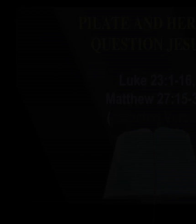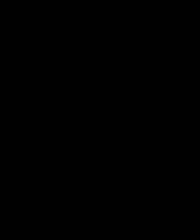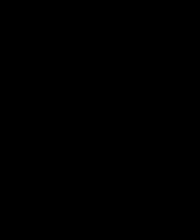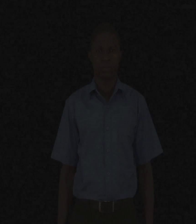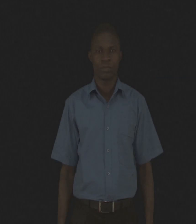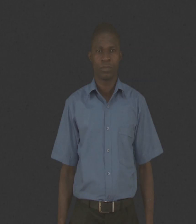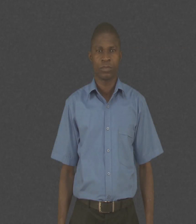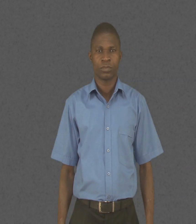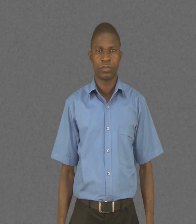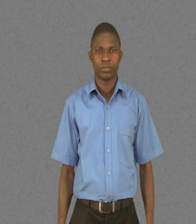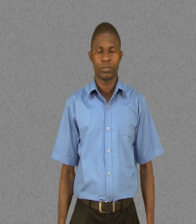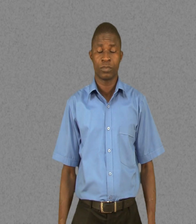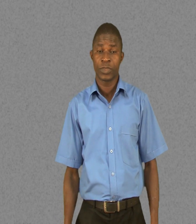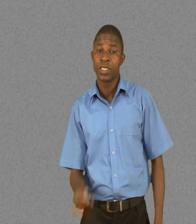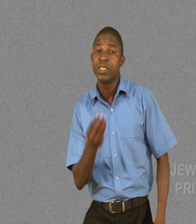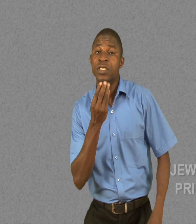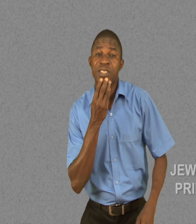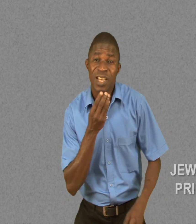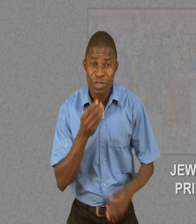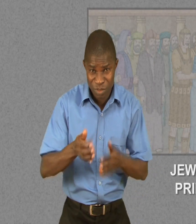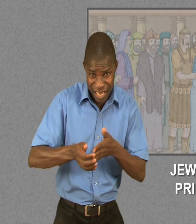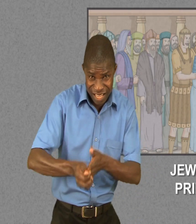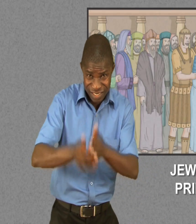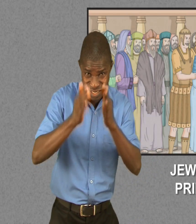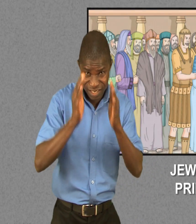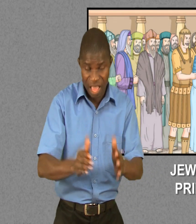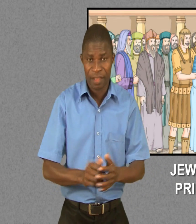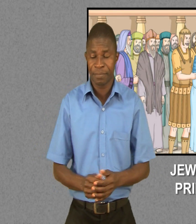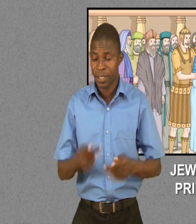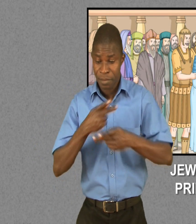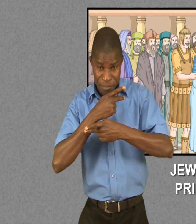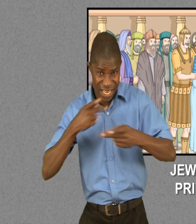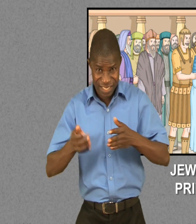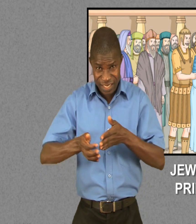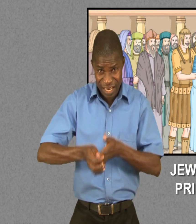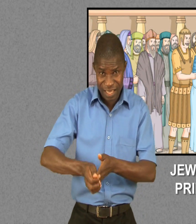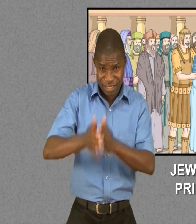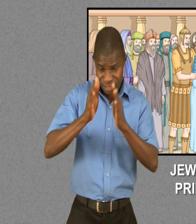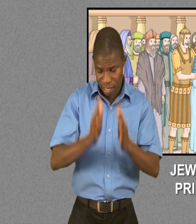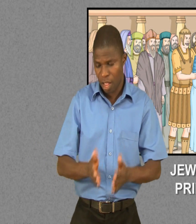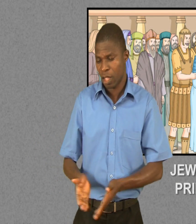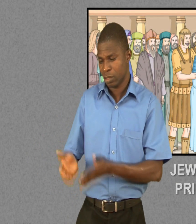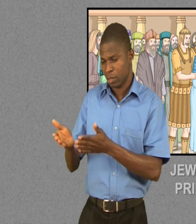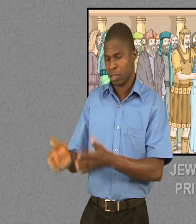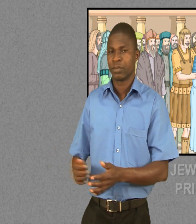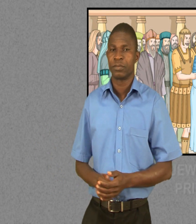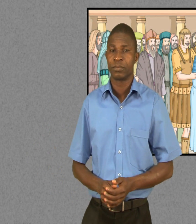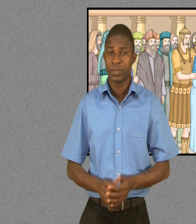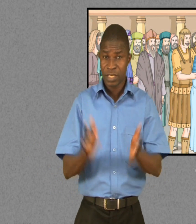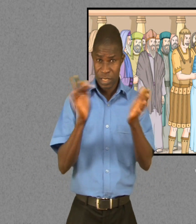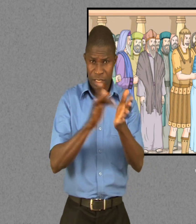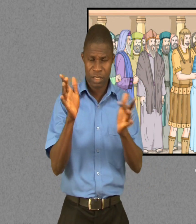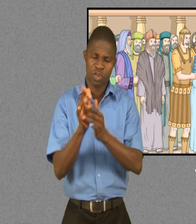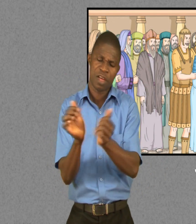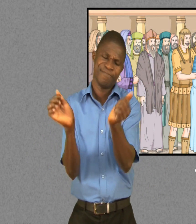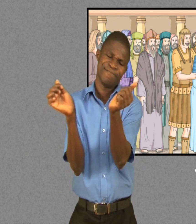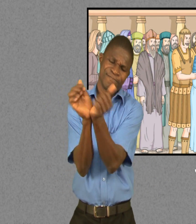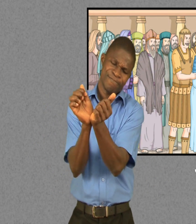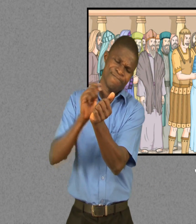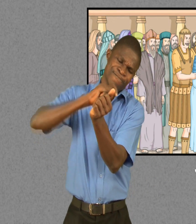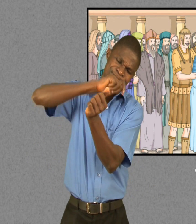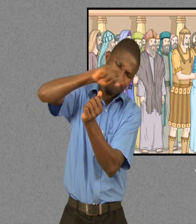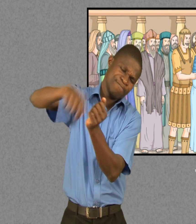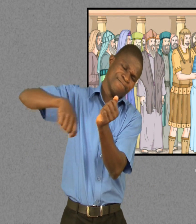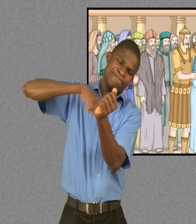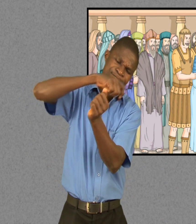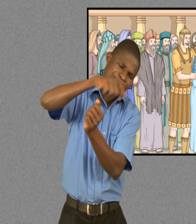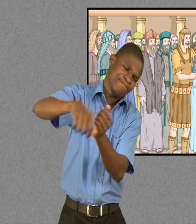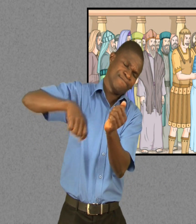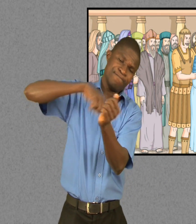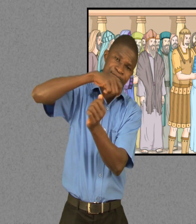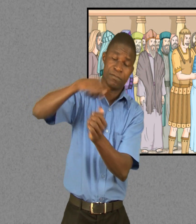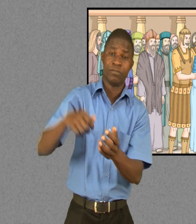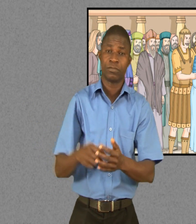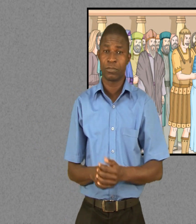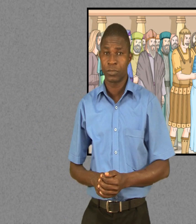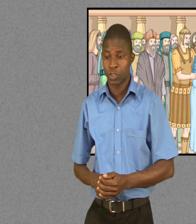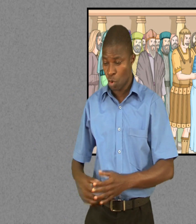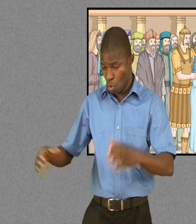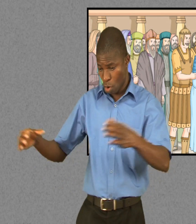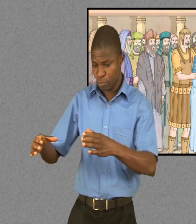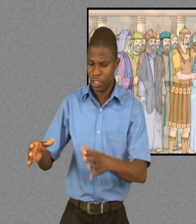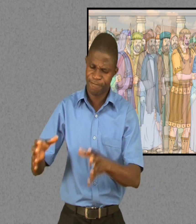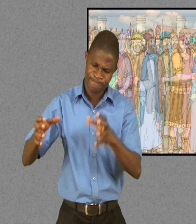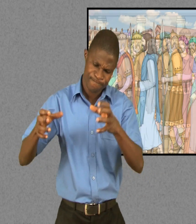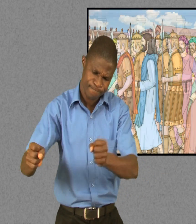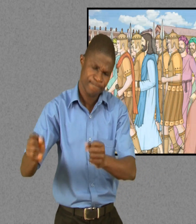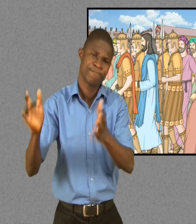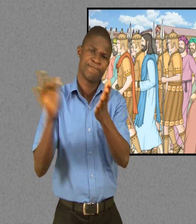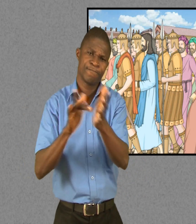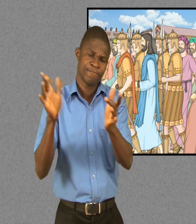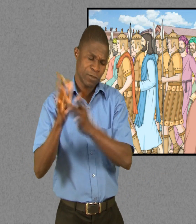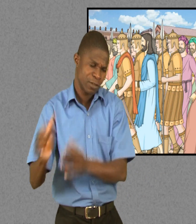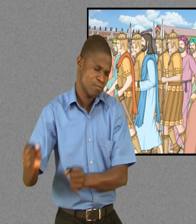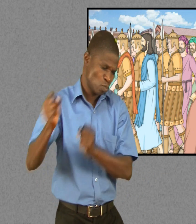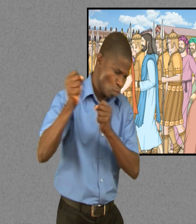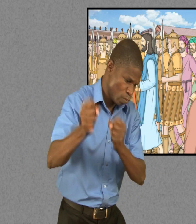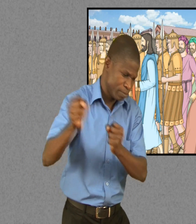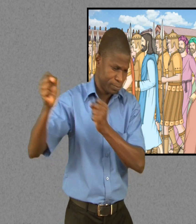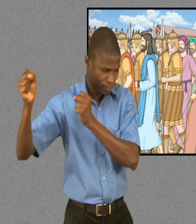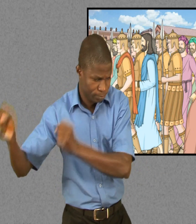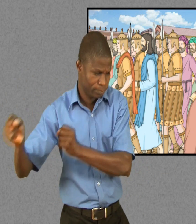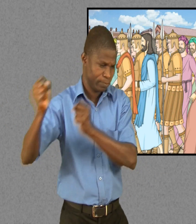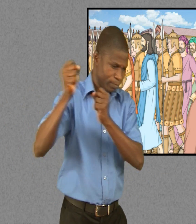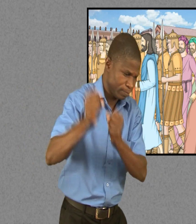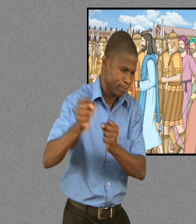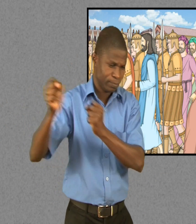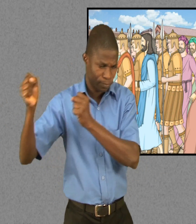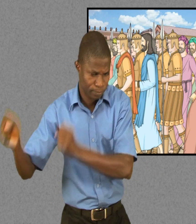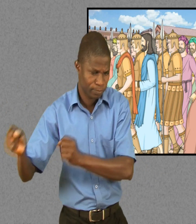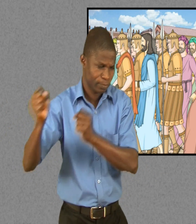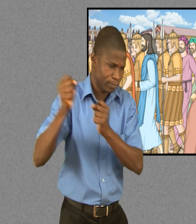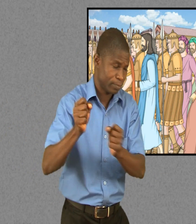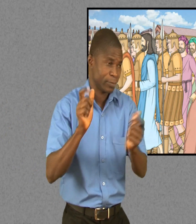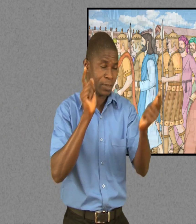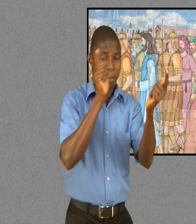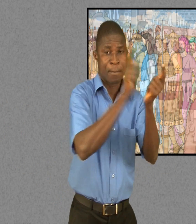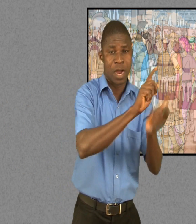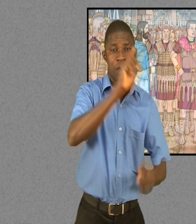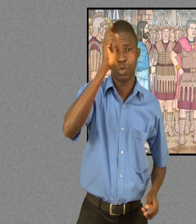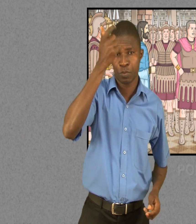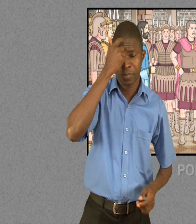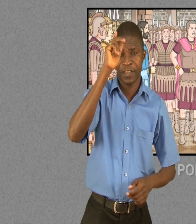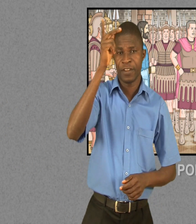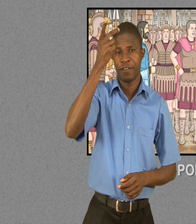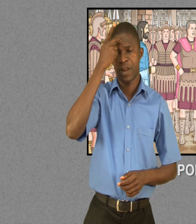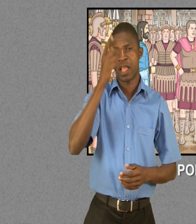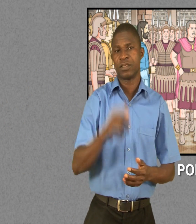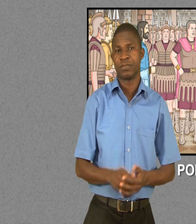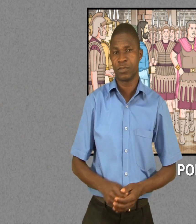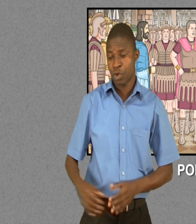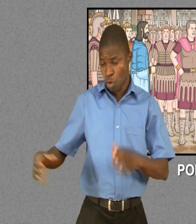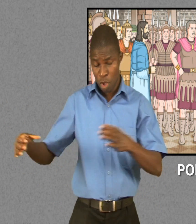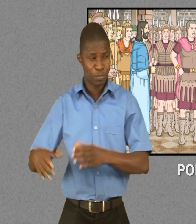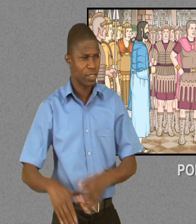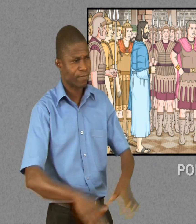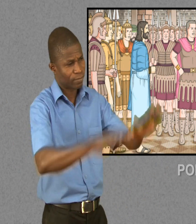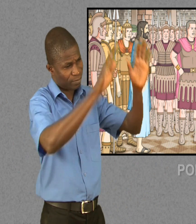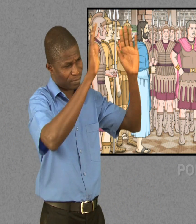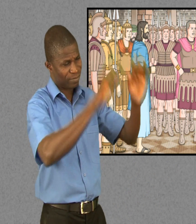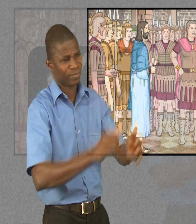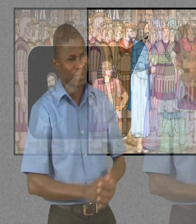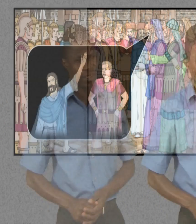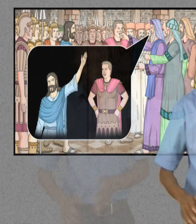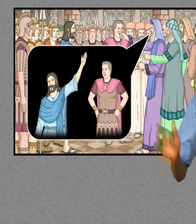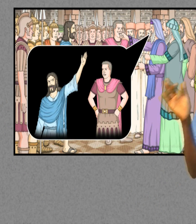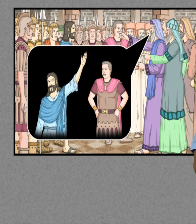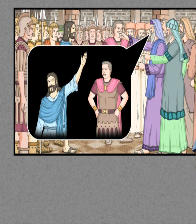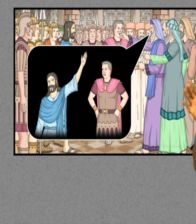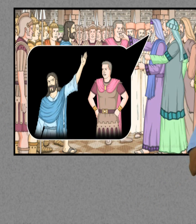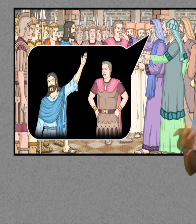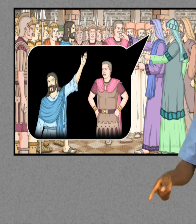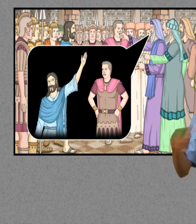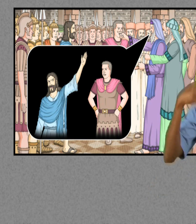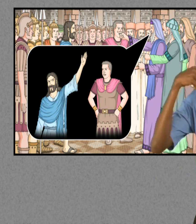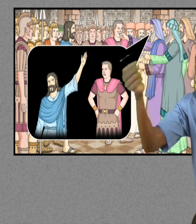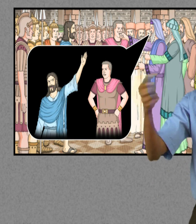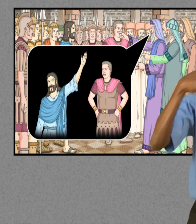Now it was the governor’s custom at the feast to release to the crowd a prisoner of their choosing. At that time they were holding a notorious prisoner named Barabbas. So when the crowd had assembled, Pilate asked them, “Which one do you want me to release to you: Barabbas, or Jesus who is called Christ?” For he knew it was out of envy that they had handed Jesus over to him. While Pilate was sitting on the judgment seat, his wife sent him this message: “Have nothing to do with that innocent man, for I have suffered terribly in a dream today because of Him.” But the chief priests and elders persuaded the crowds to ask for Barabbas and to have Jesus put to death. “Which of the two do you want me to release to you?” asked the governor. “Barabbas,” they replied. “What then should I do with Jesus who is called Christ?” Pilate asked. They all answered, “Crucify Him!” “Why?” asked Pilate. “What evil has He done?” But they shouted all the louder, “Crucify Him!” When Pilate saw that he was accomplishing nothing, but that instead a riot was breaking out, he took water and washed his hands before the crowd. “I am innocent of this man’s blood,” he said. “You bear the responsibility.” All the people answered, “His blood be on us and on our children!” So Pilate released Barabbas to them. But he had Jesus flogged, and handed Him over to be crucified. Then the governor’s soldiers took Jesus into the Praetorium and gathered the whole company around Him. They stripped Him and put a scarlet robe on Him. And they twisted together a crown of thorns and set it on His head. They put a staff in His right hand and knelt down before Him to mock Him, saying, “Hail, King of the Jews!” Then they spit on Him and took the staff and struck Him on the head repeatedly. After they had mocked Him, they removed the robe and put His own clothes back on Him. Then they led Him away to crucify Him. Then the whole council rose and led Jesus away to Pilate.